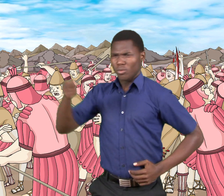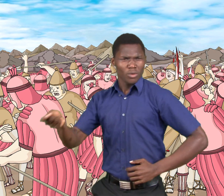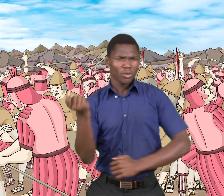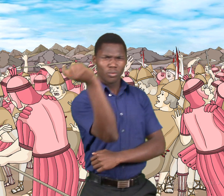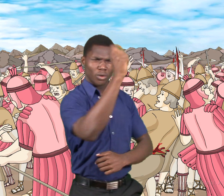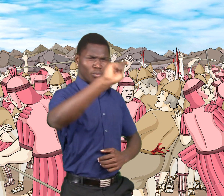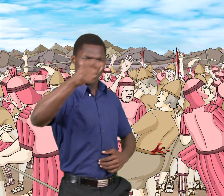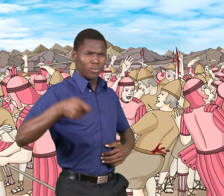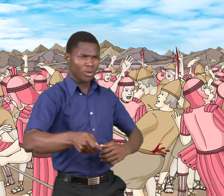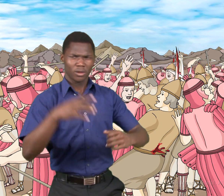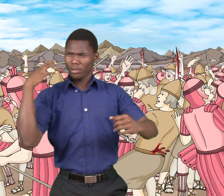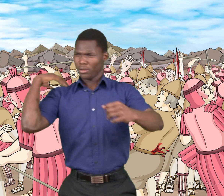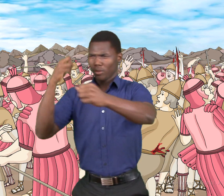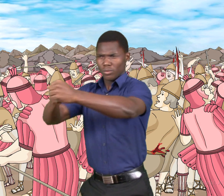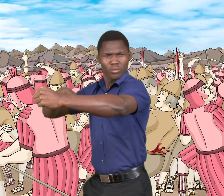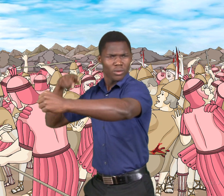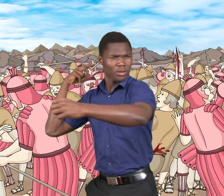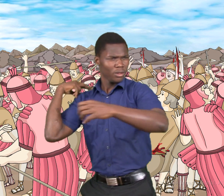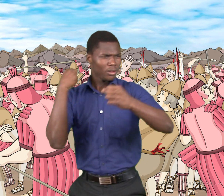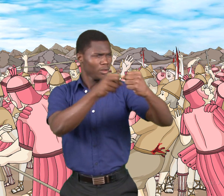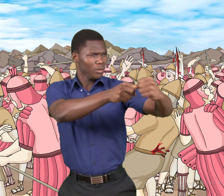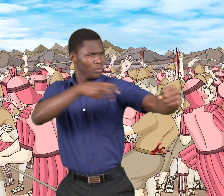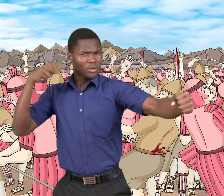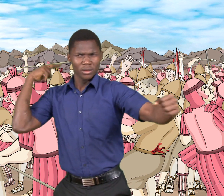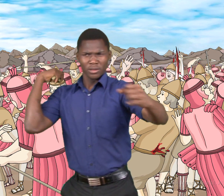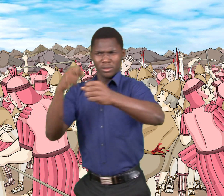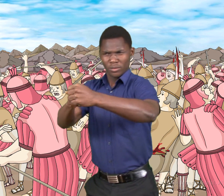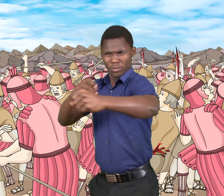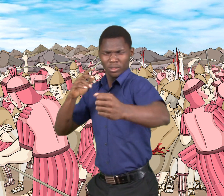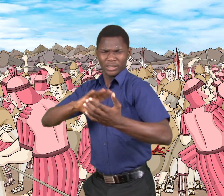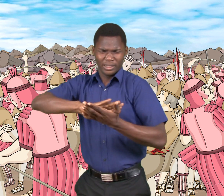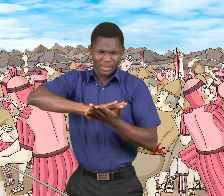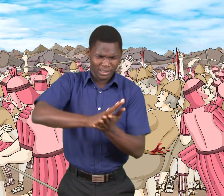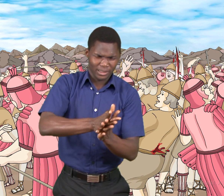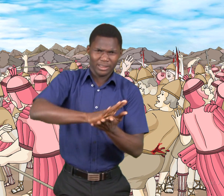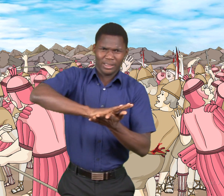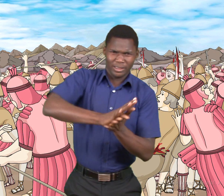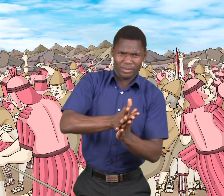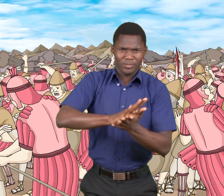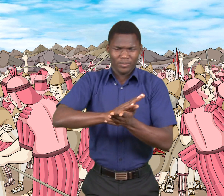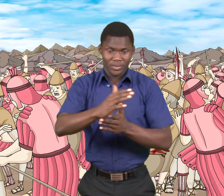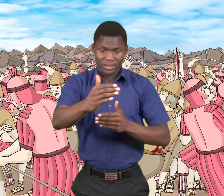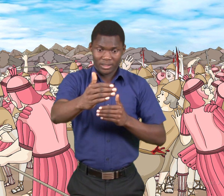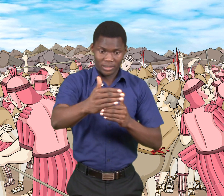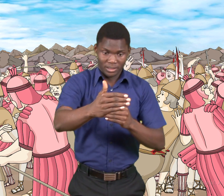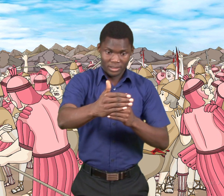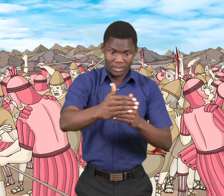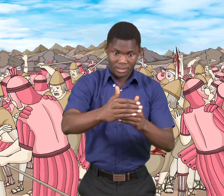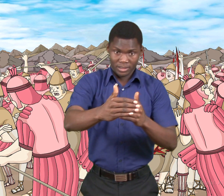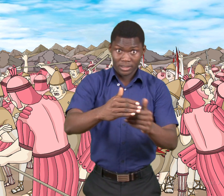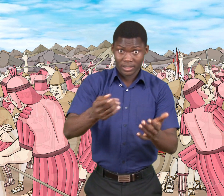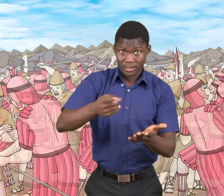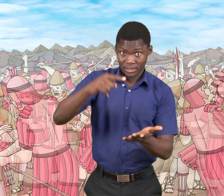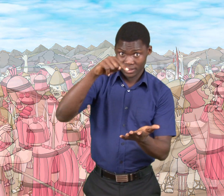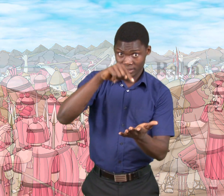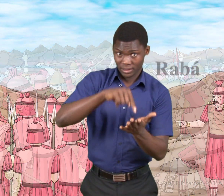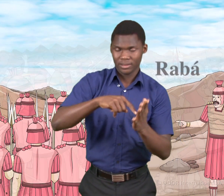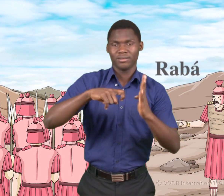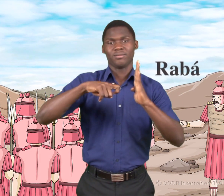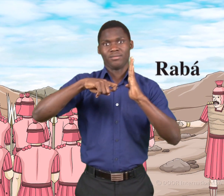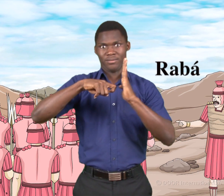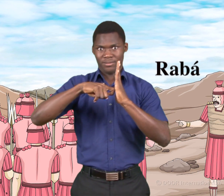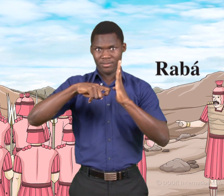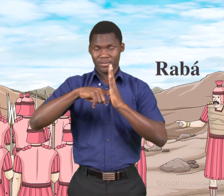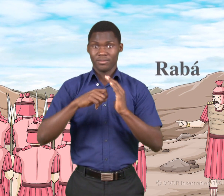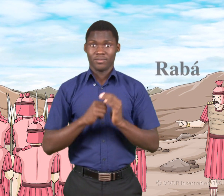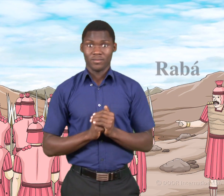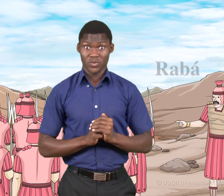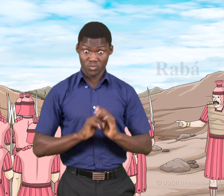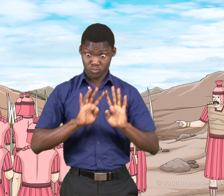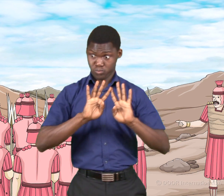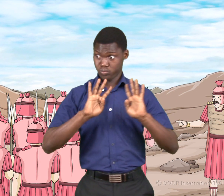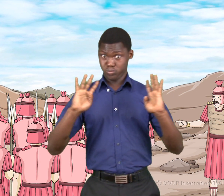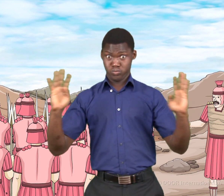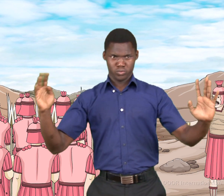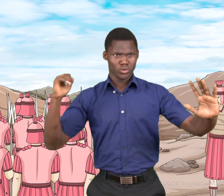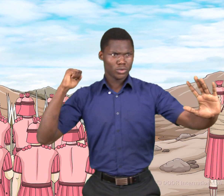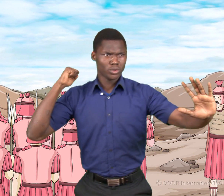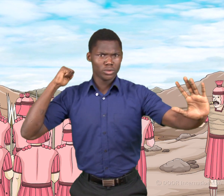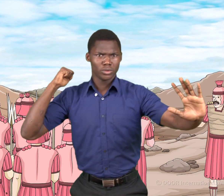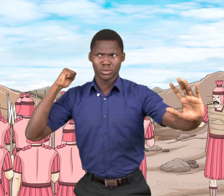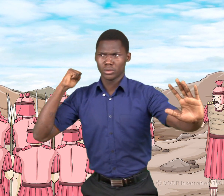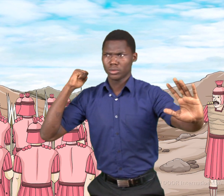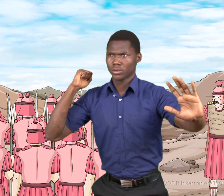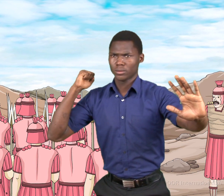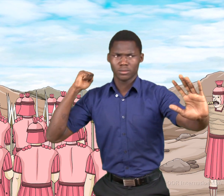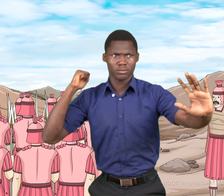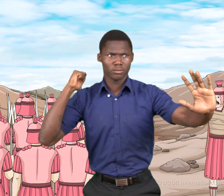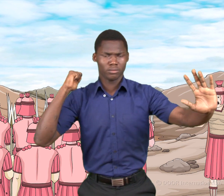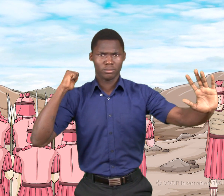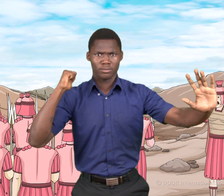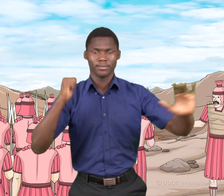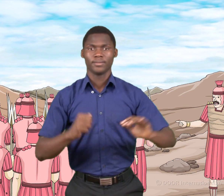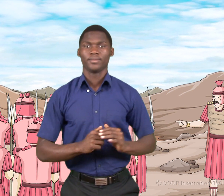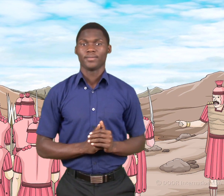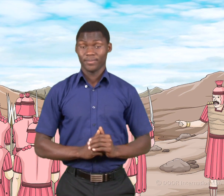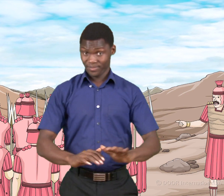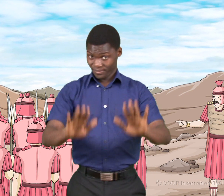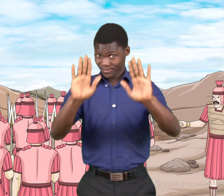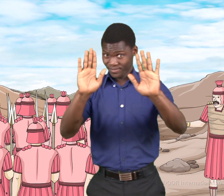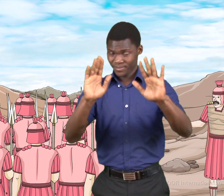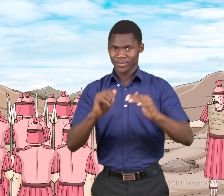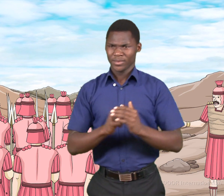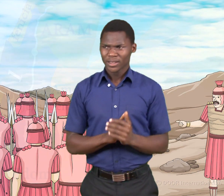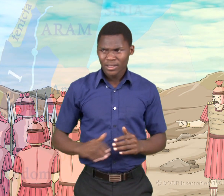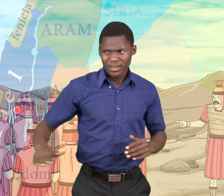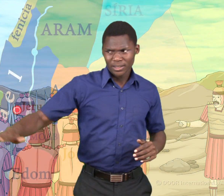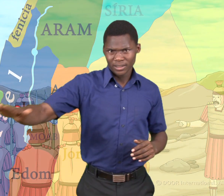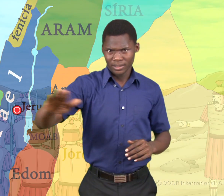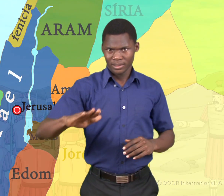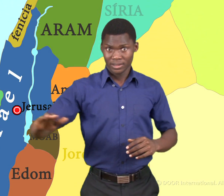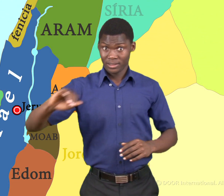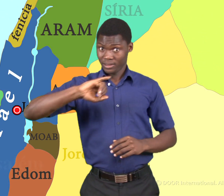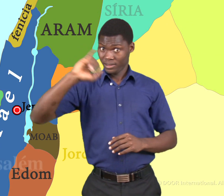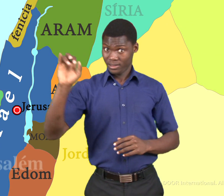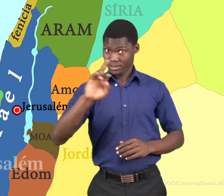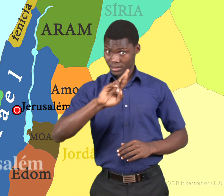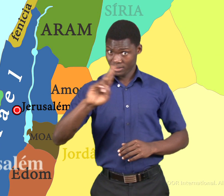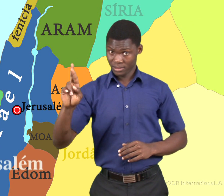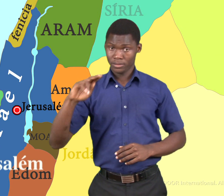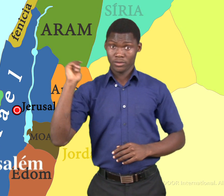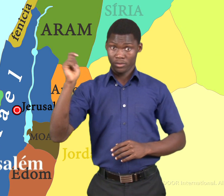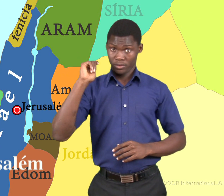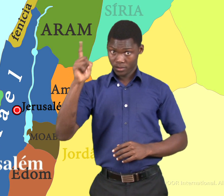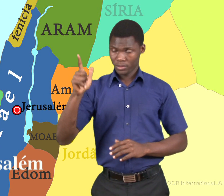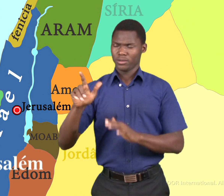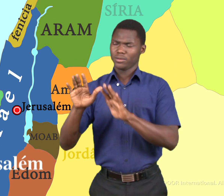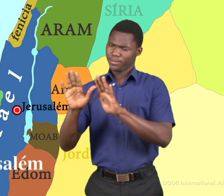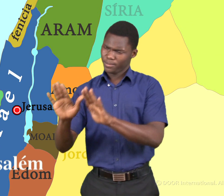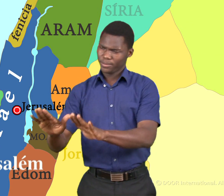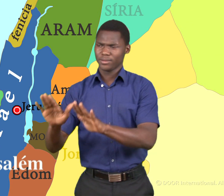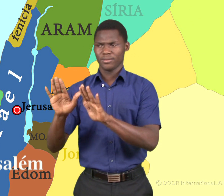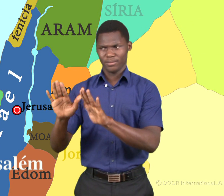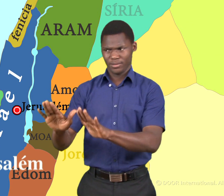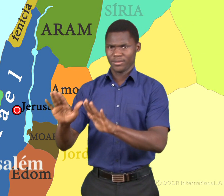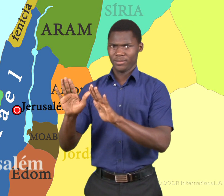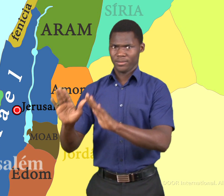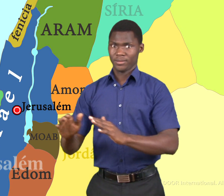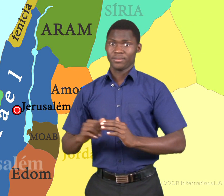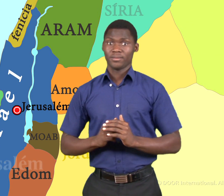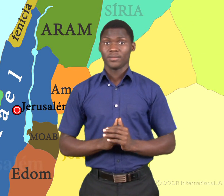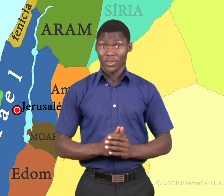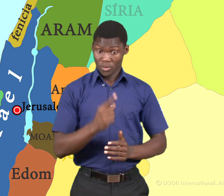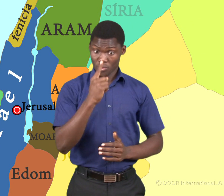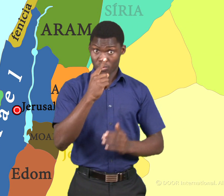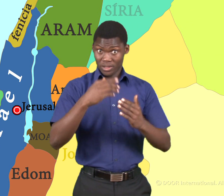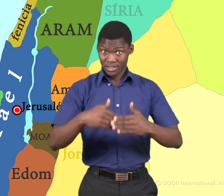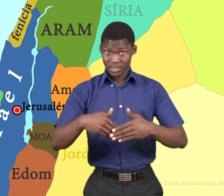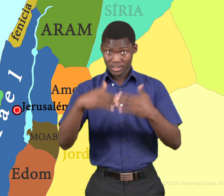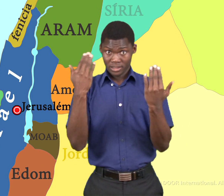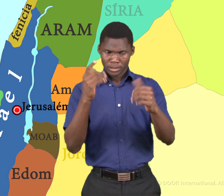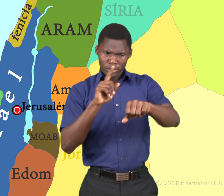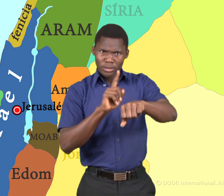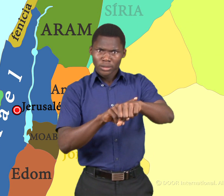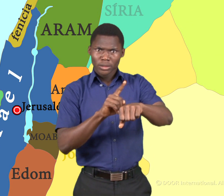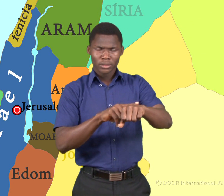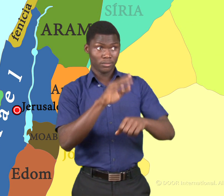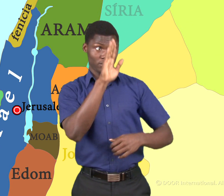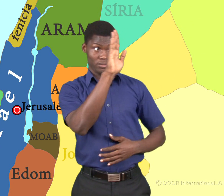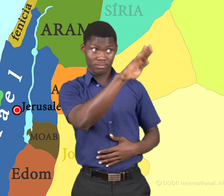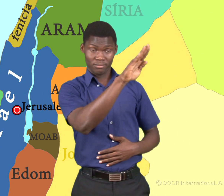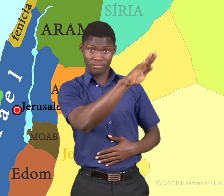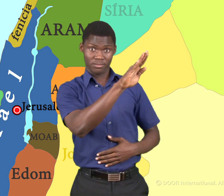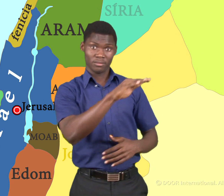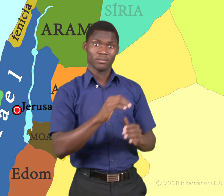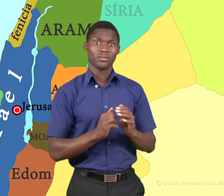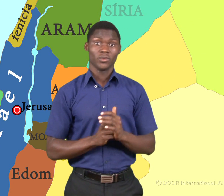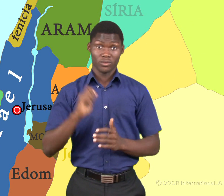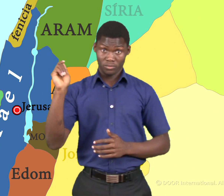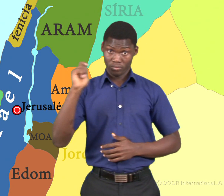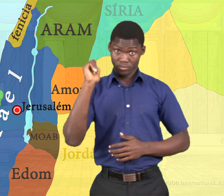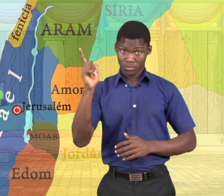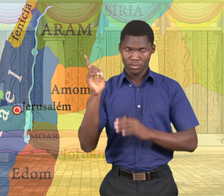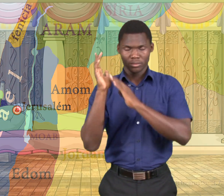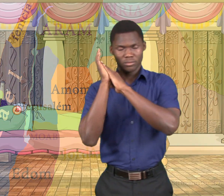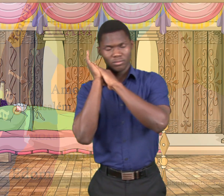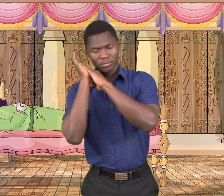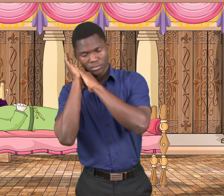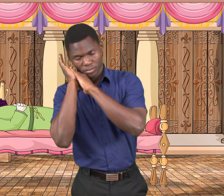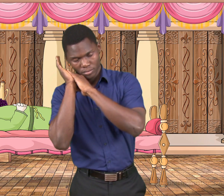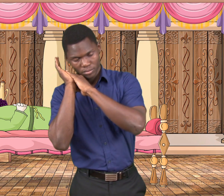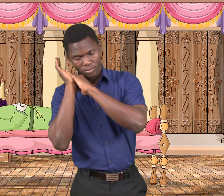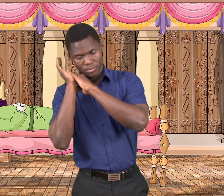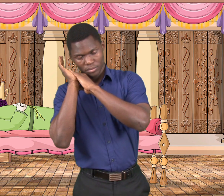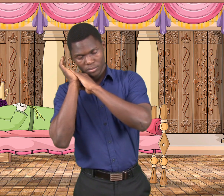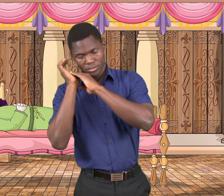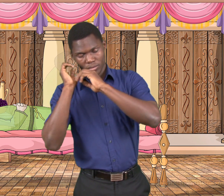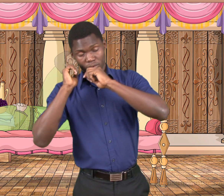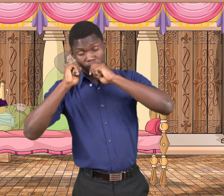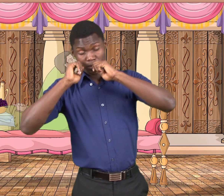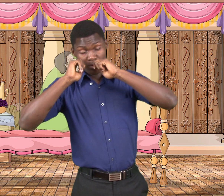They destroyed the Ammonites and besieged Rabbah, but David remained in Jerusalem.